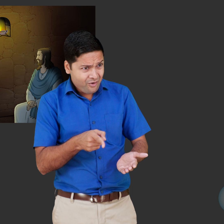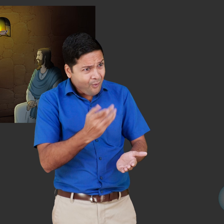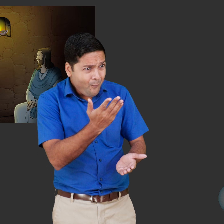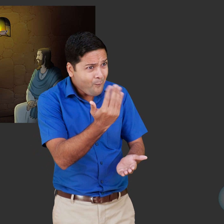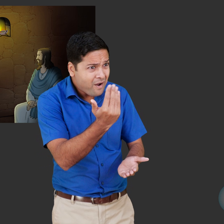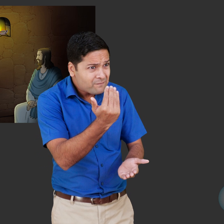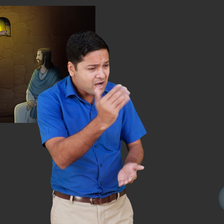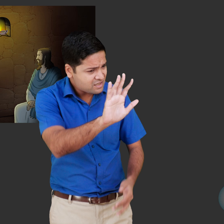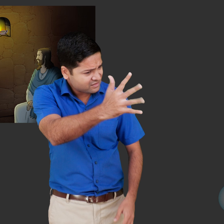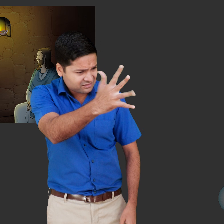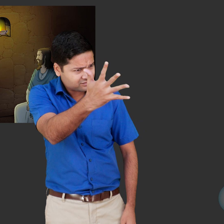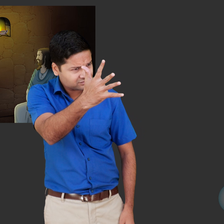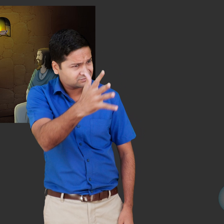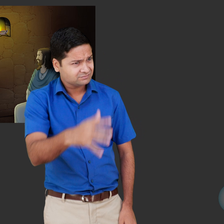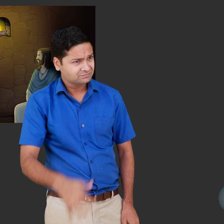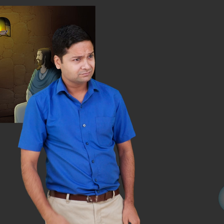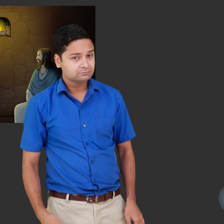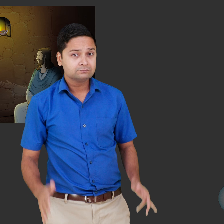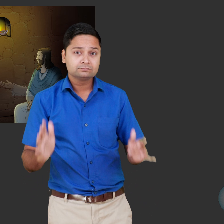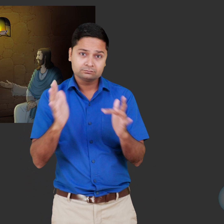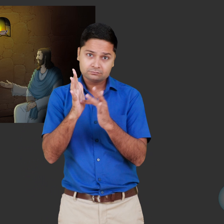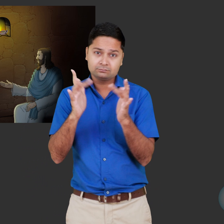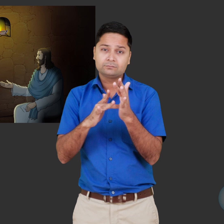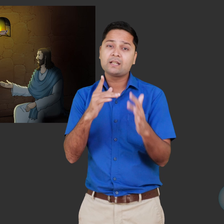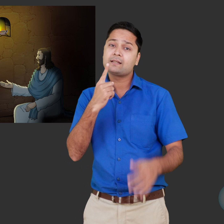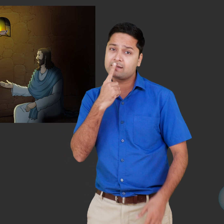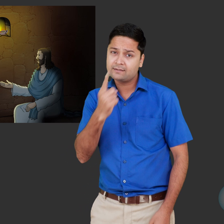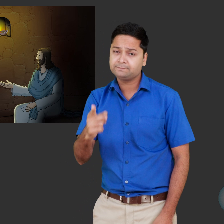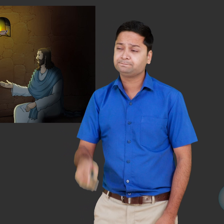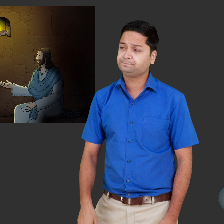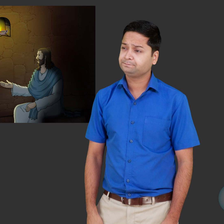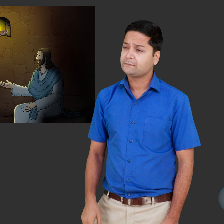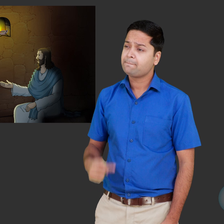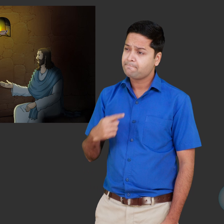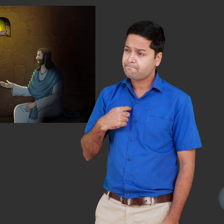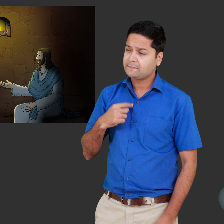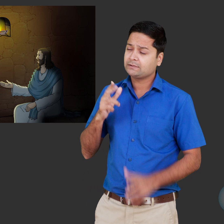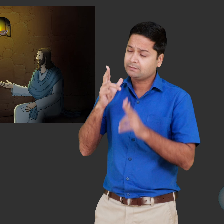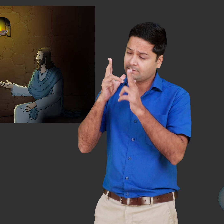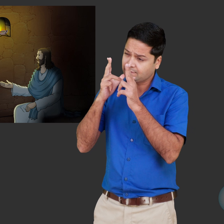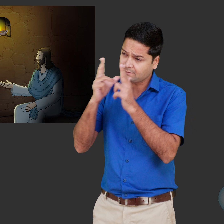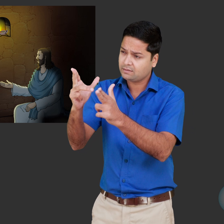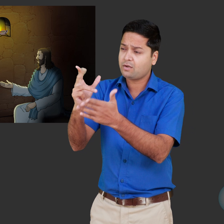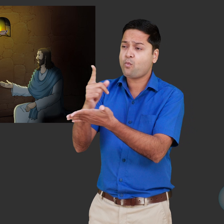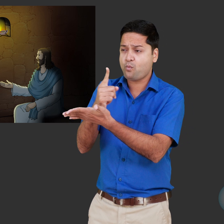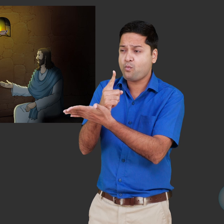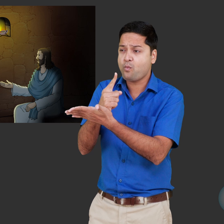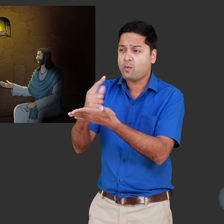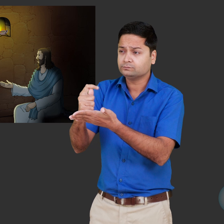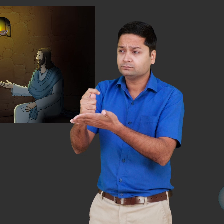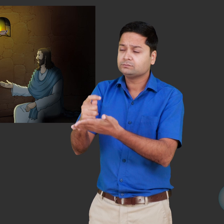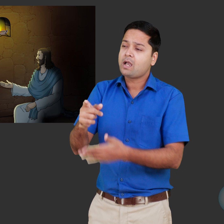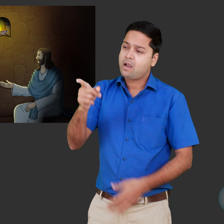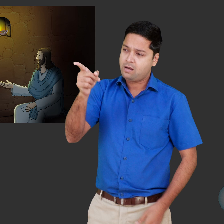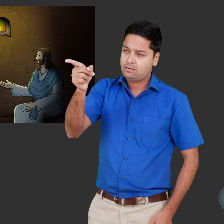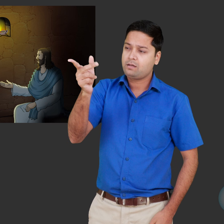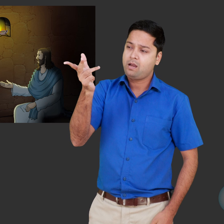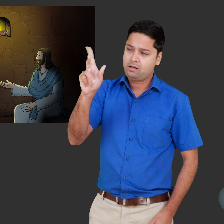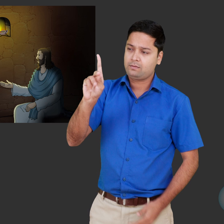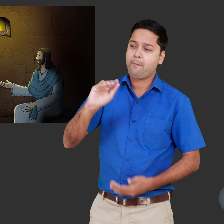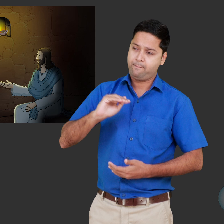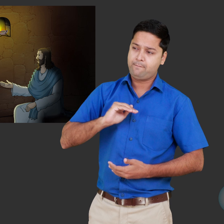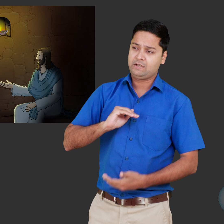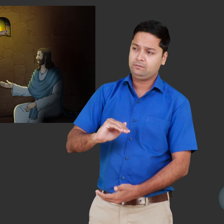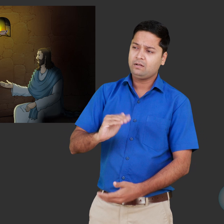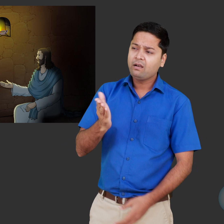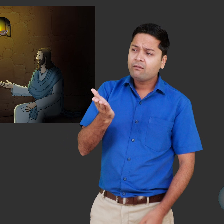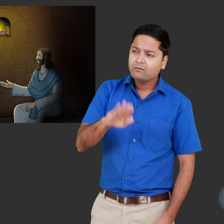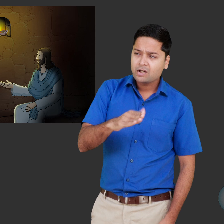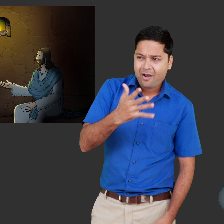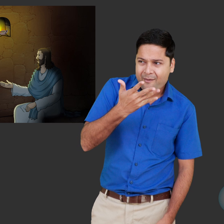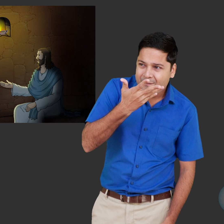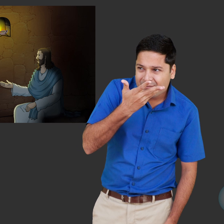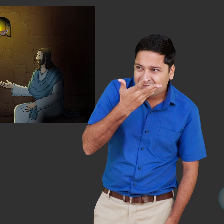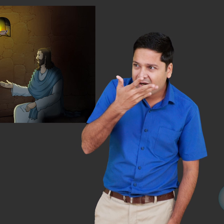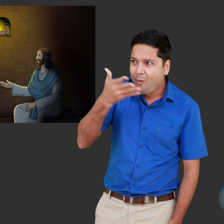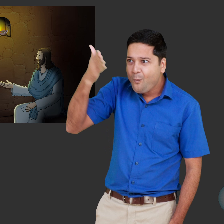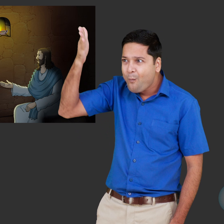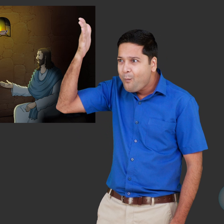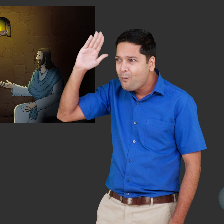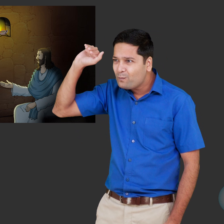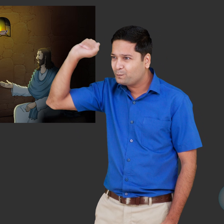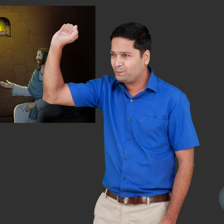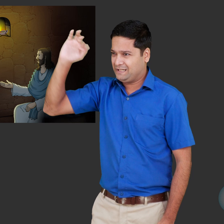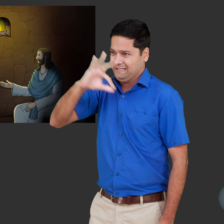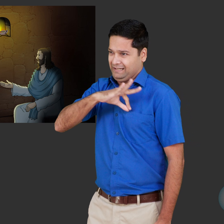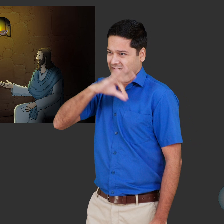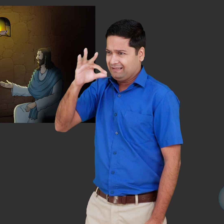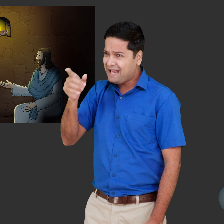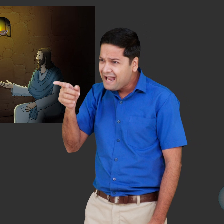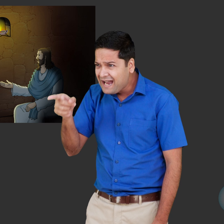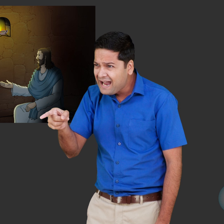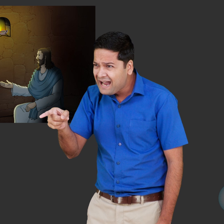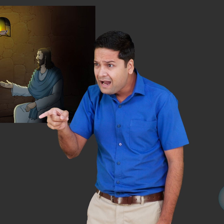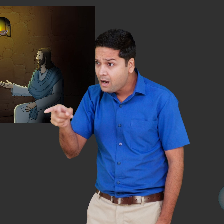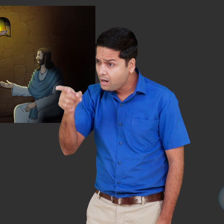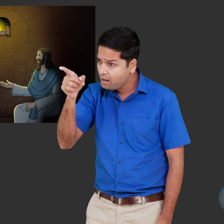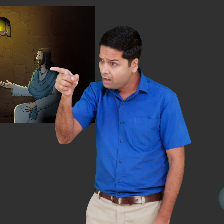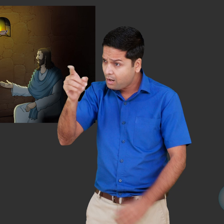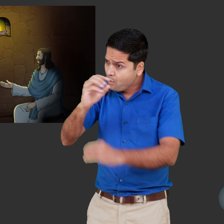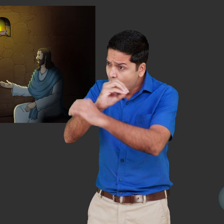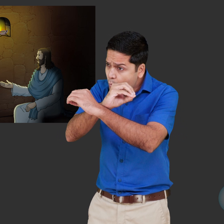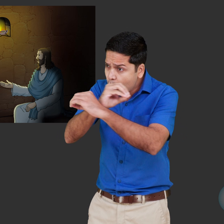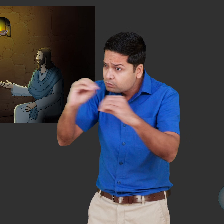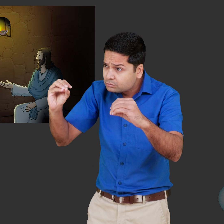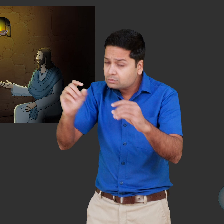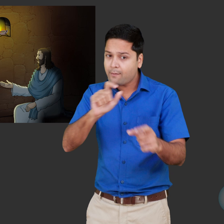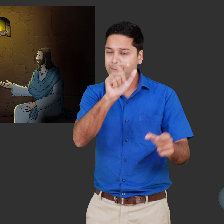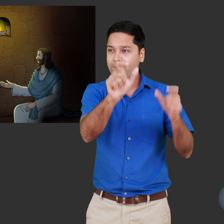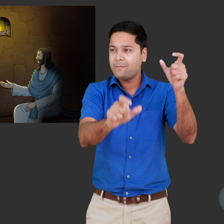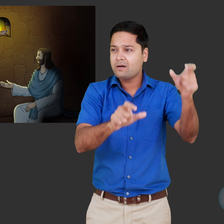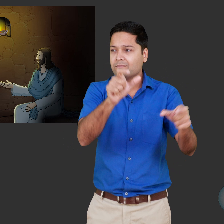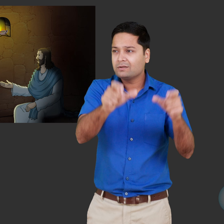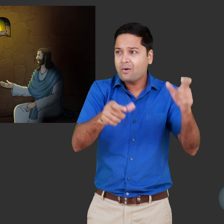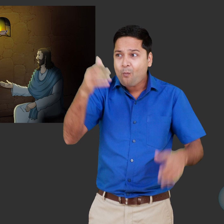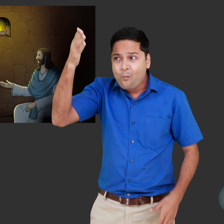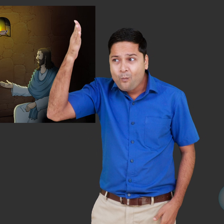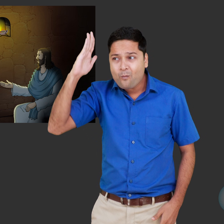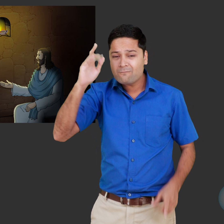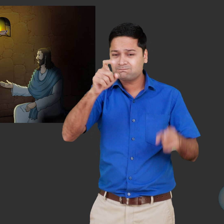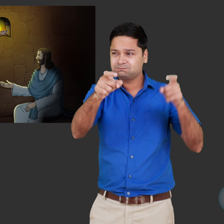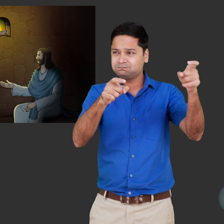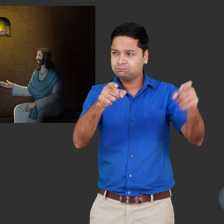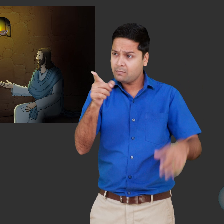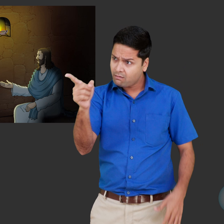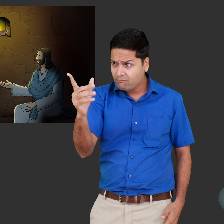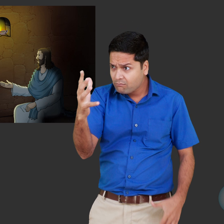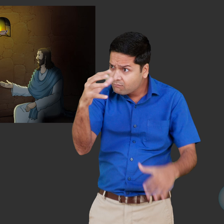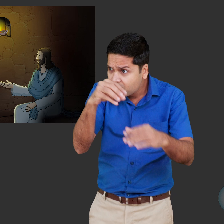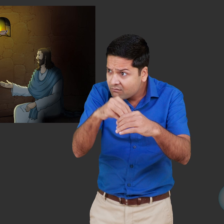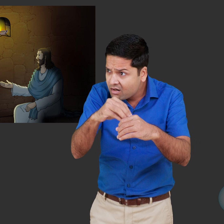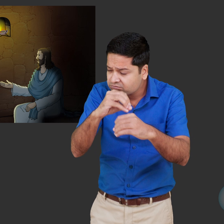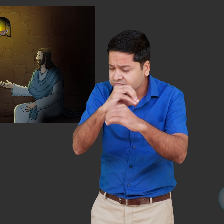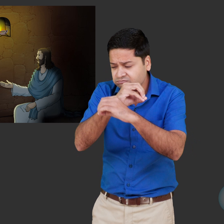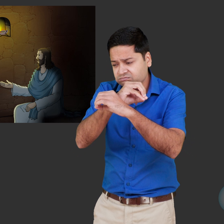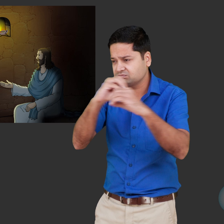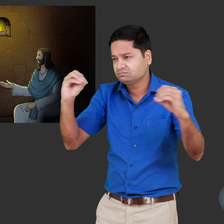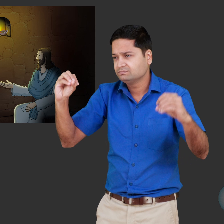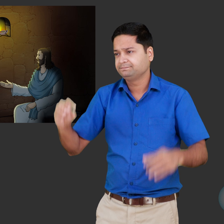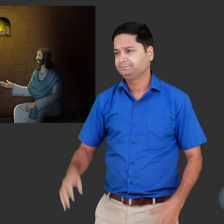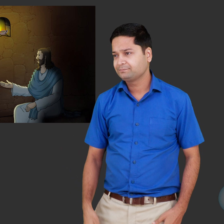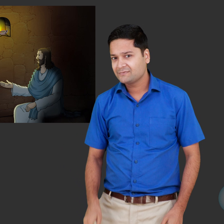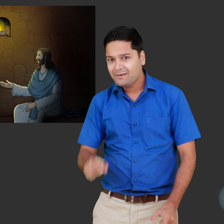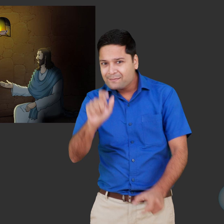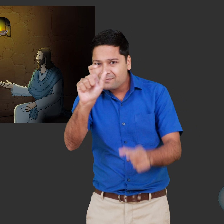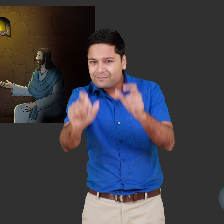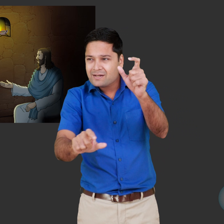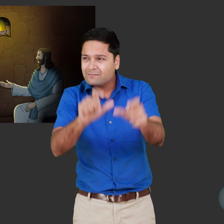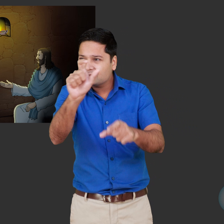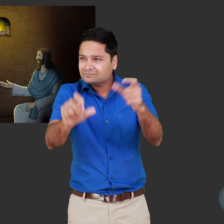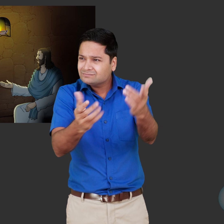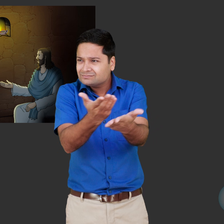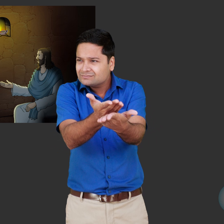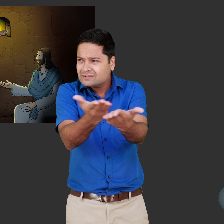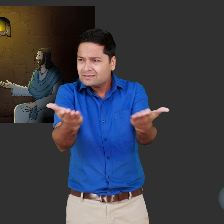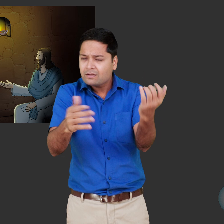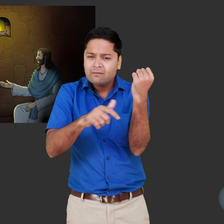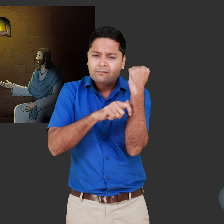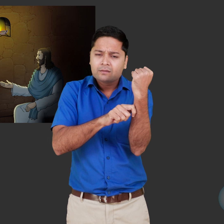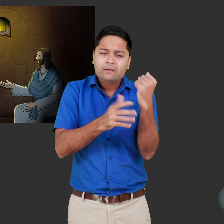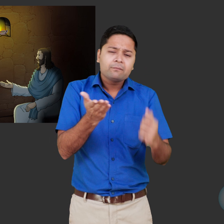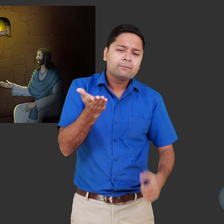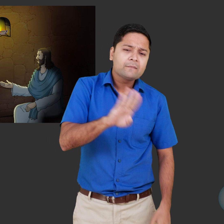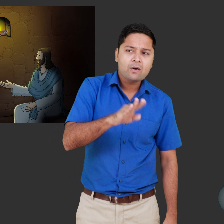Jesus answered, “Truly, truly, I tell you, no one can enter the kingdom of God unless he is born of water and the Spirit.